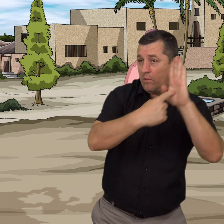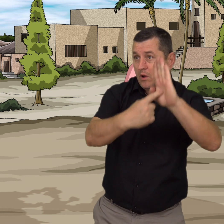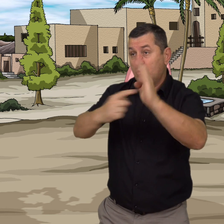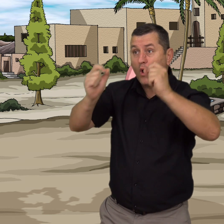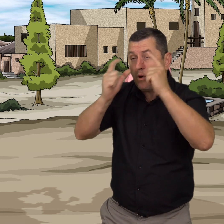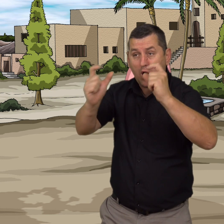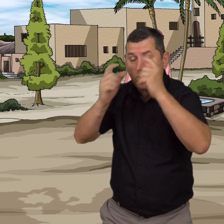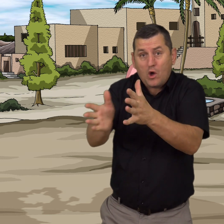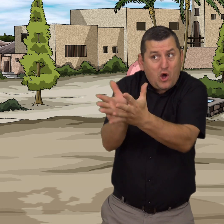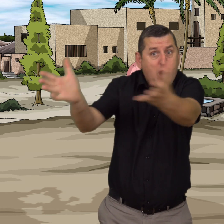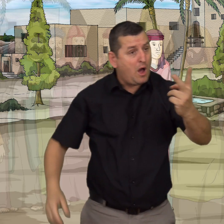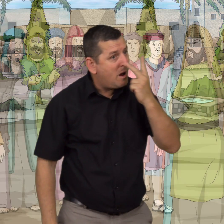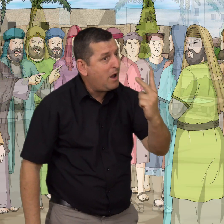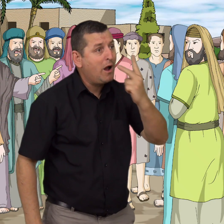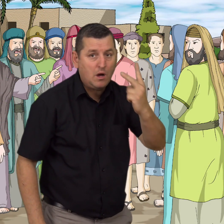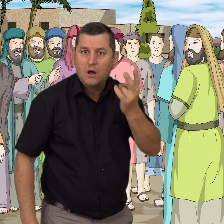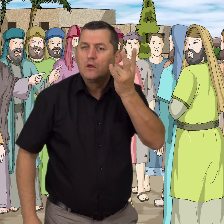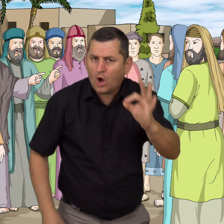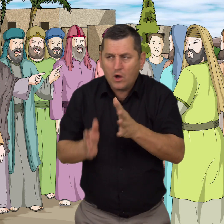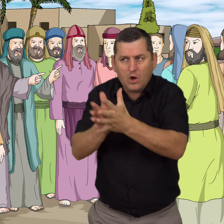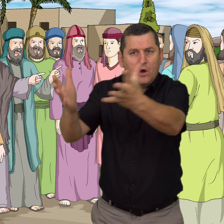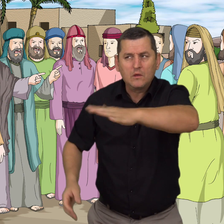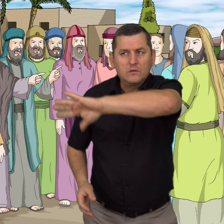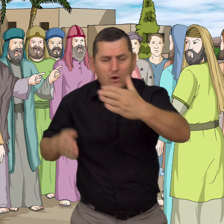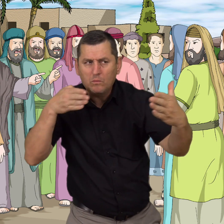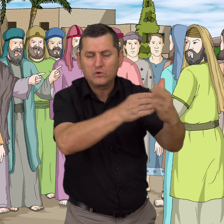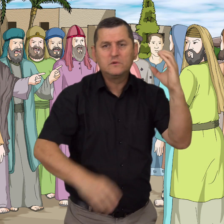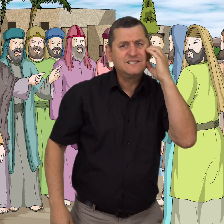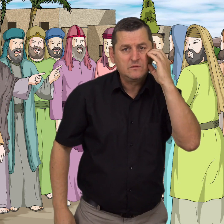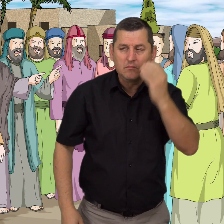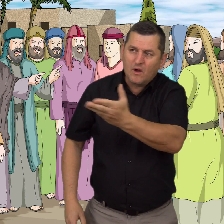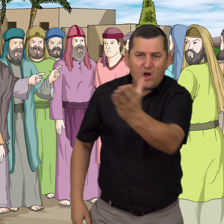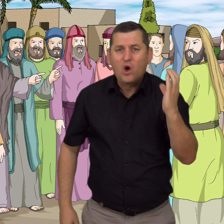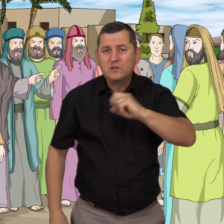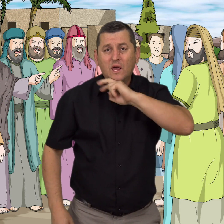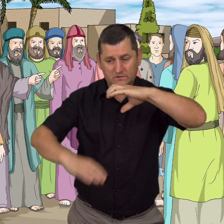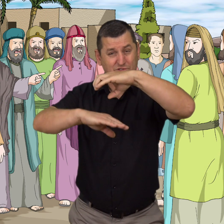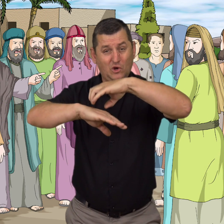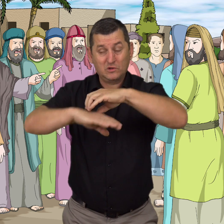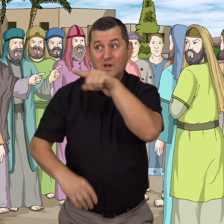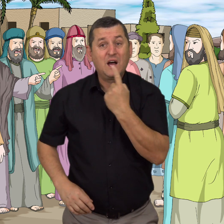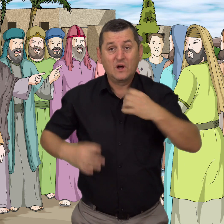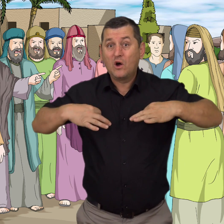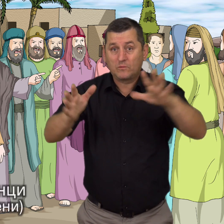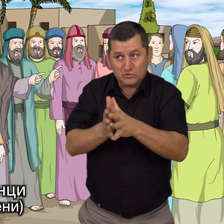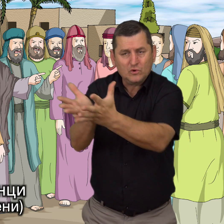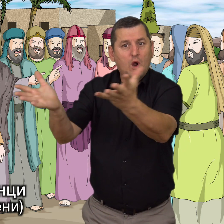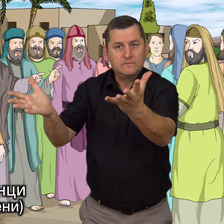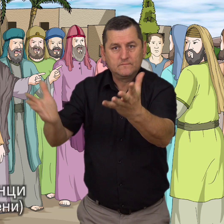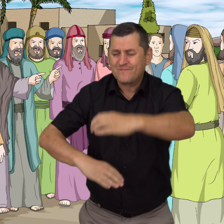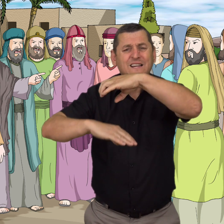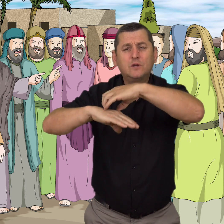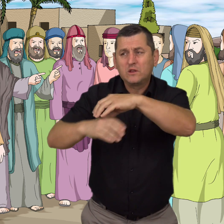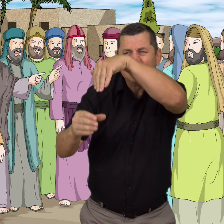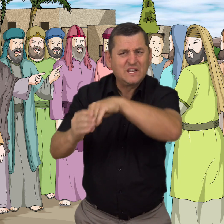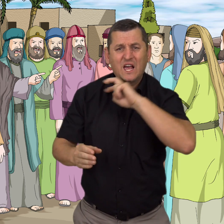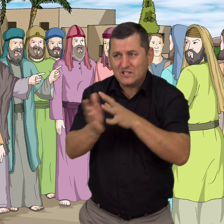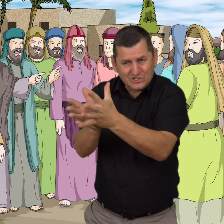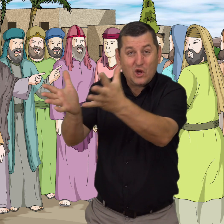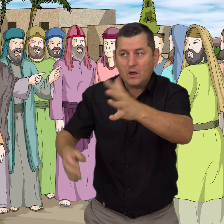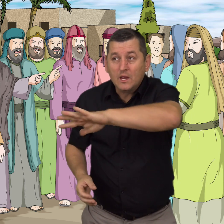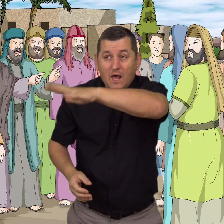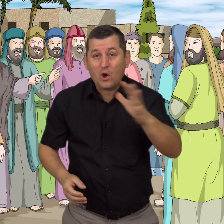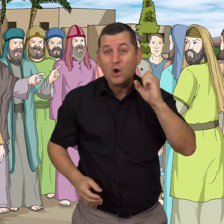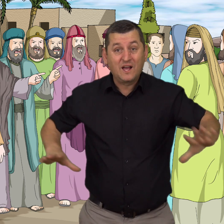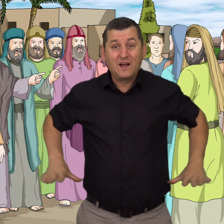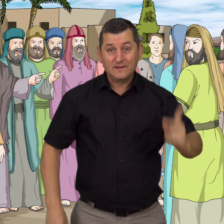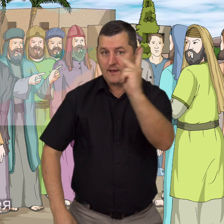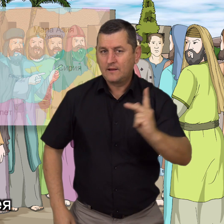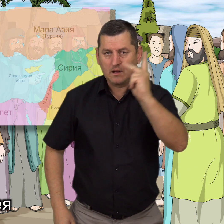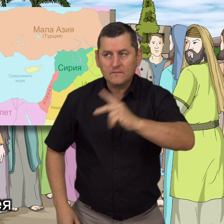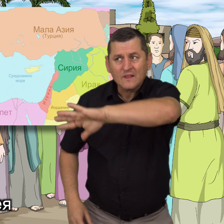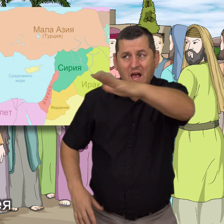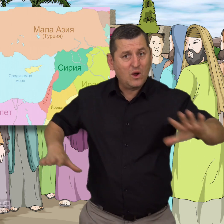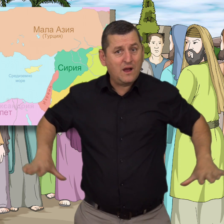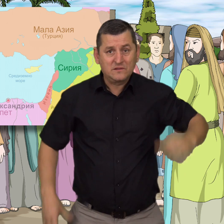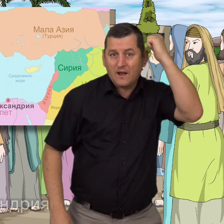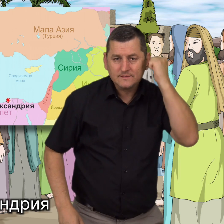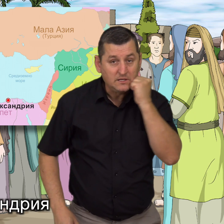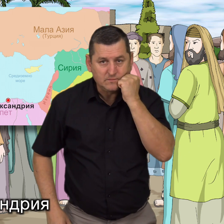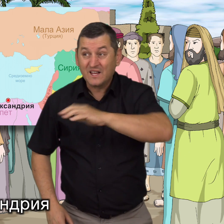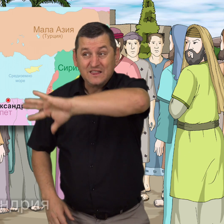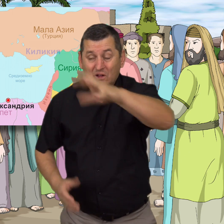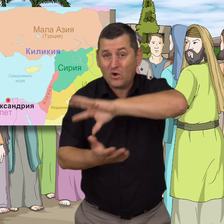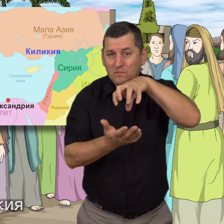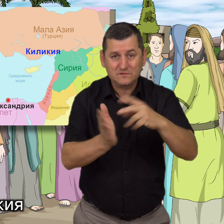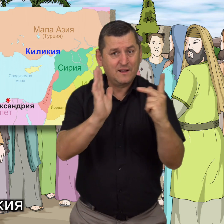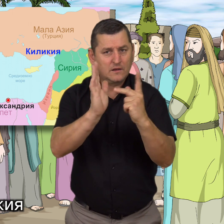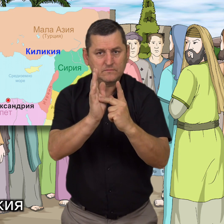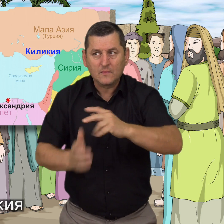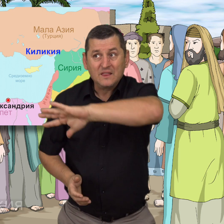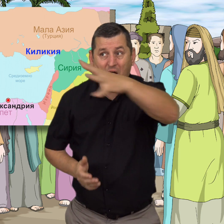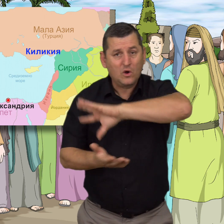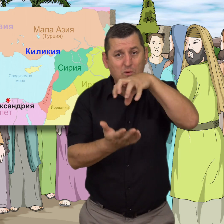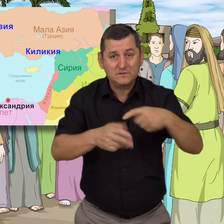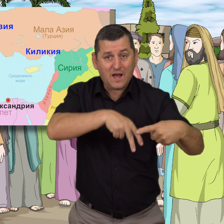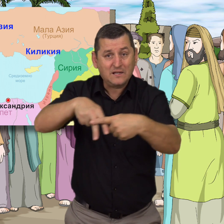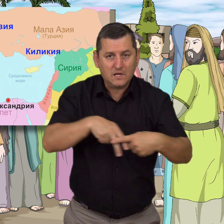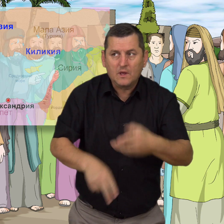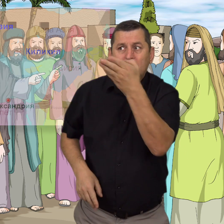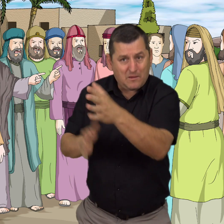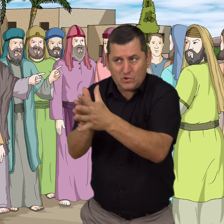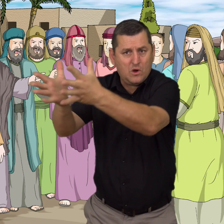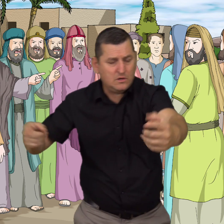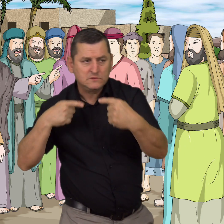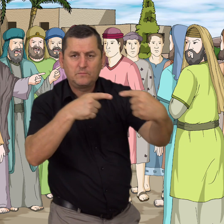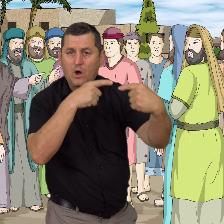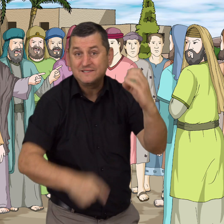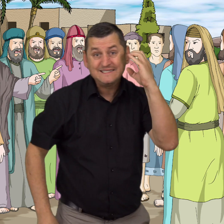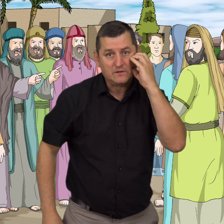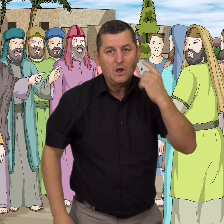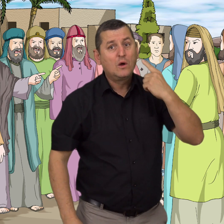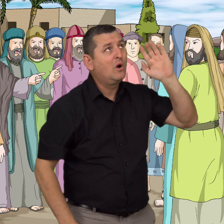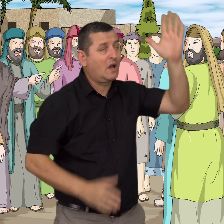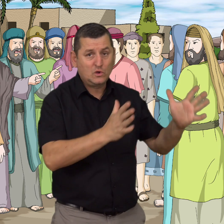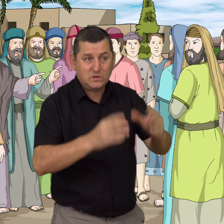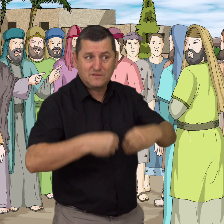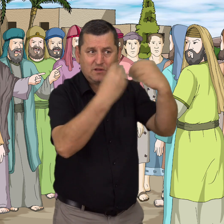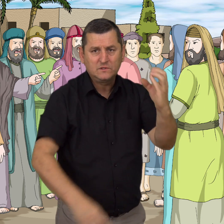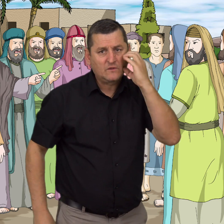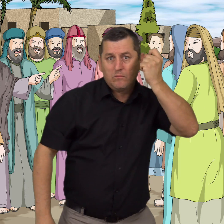But resistance arose from what was called the Synagogue of the Freedmen, including Cyrenians, Alexandrians, and men from the provinces of Cilicia and Asia.